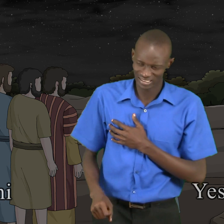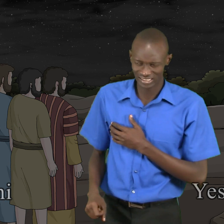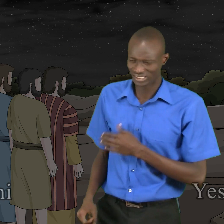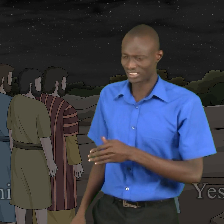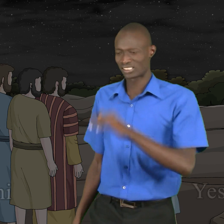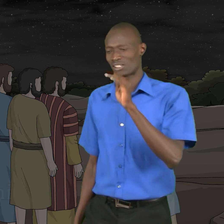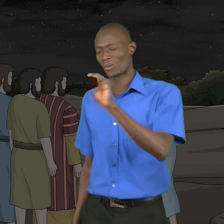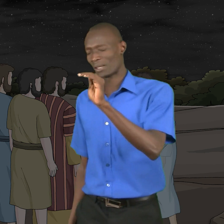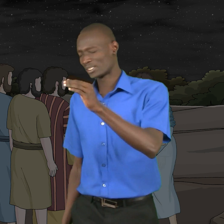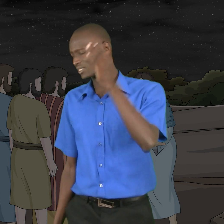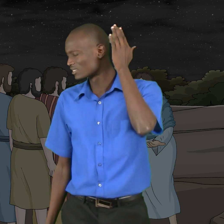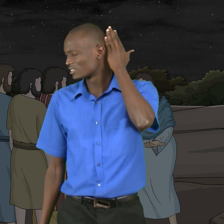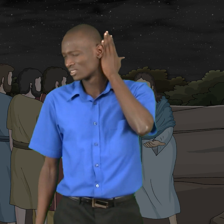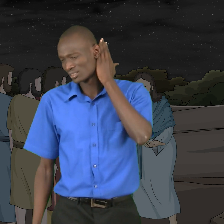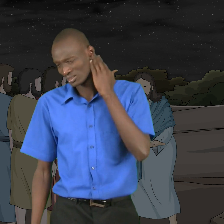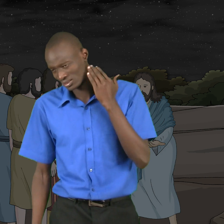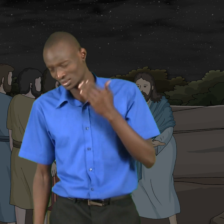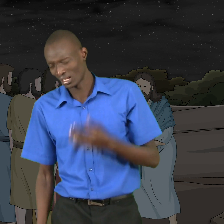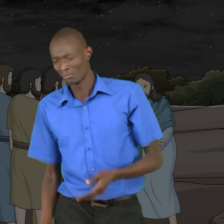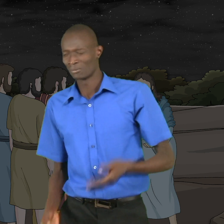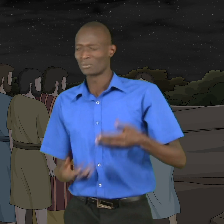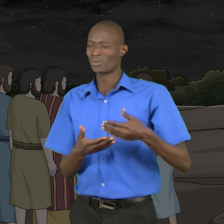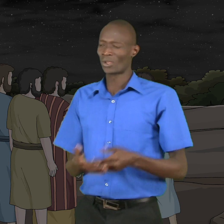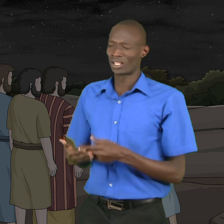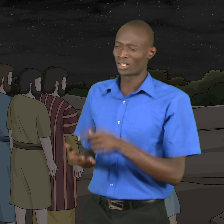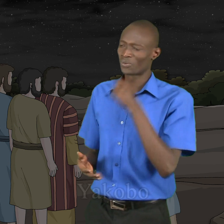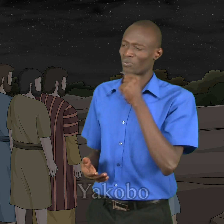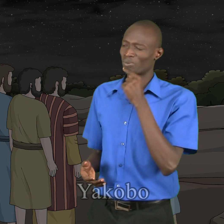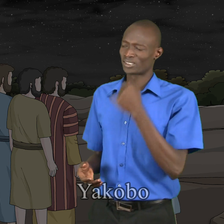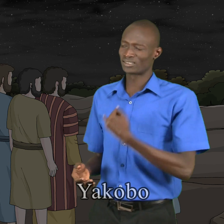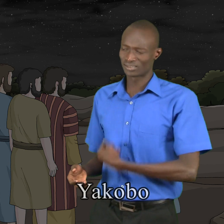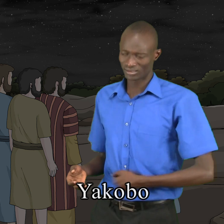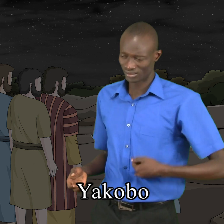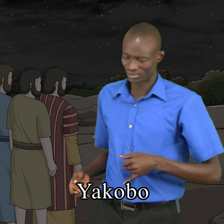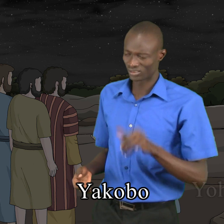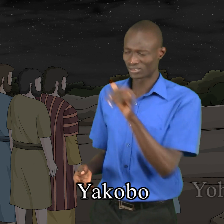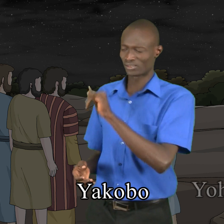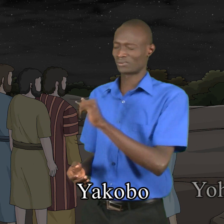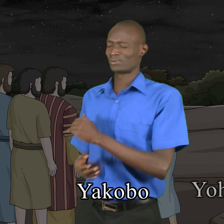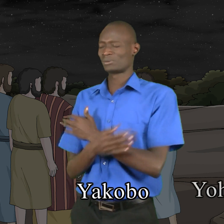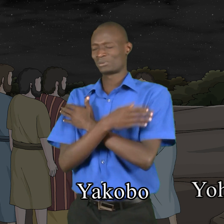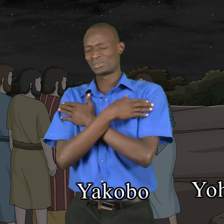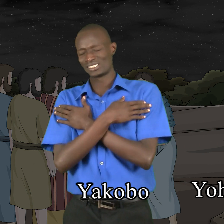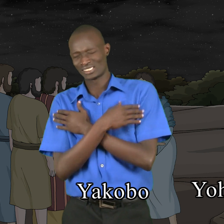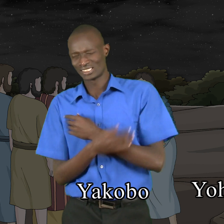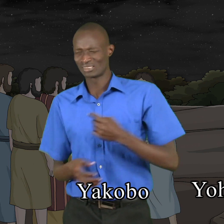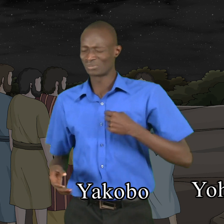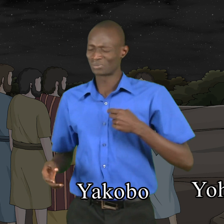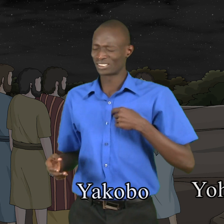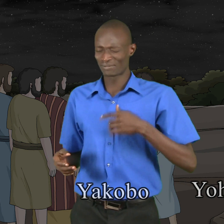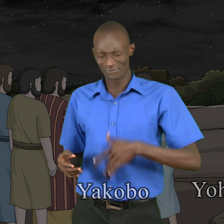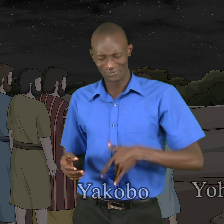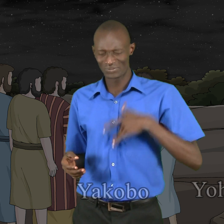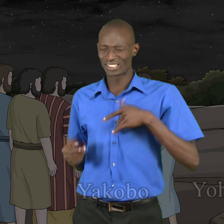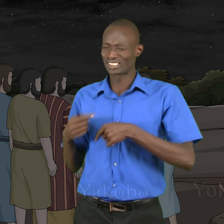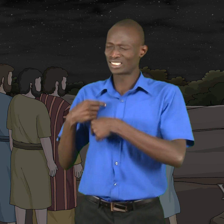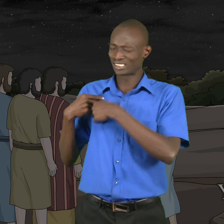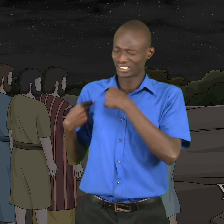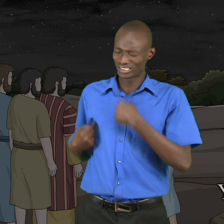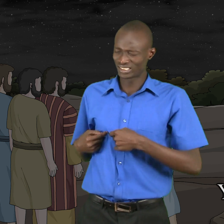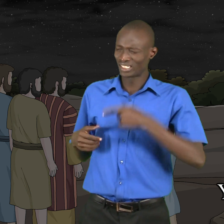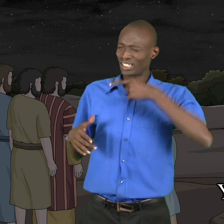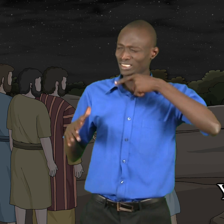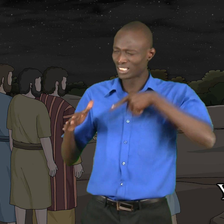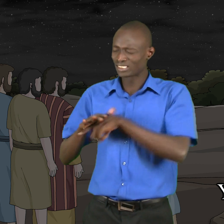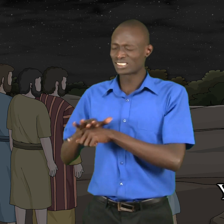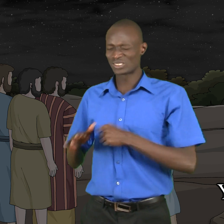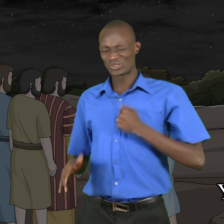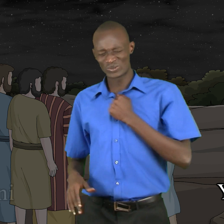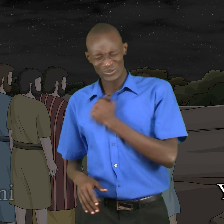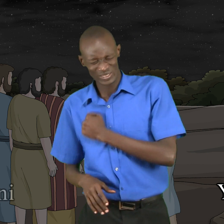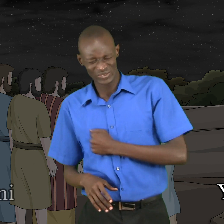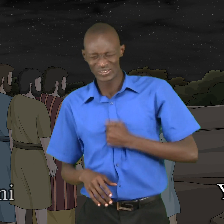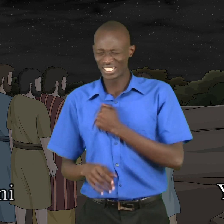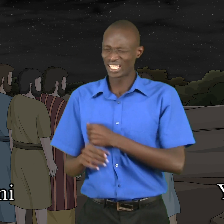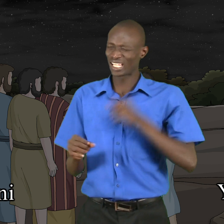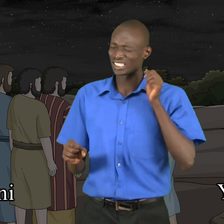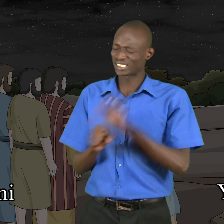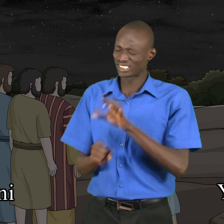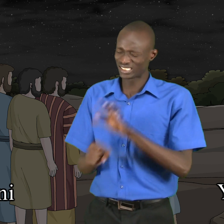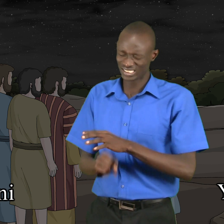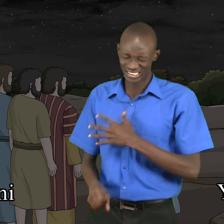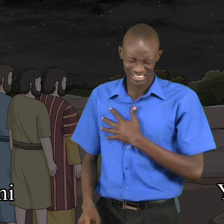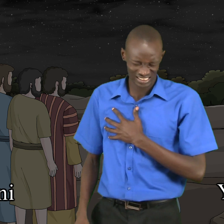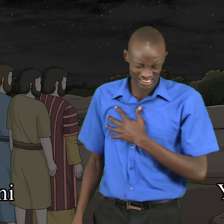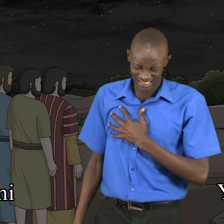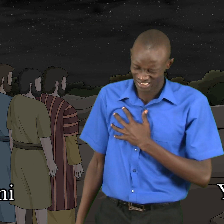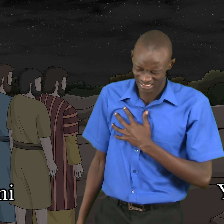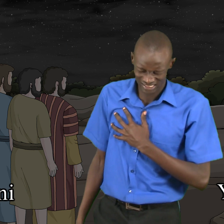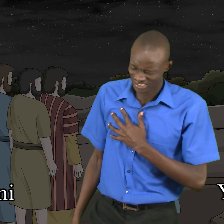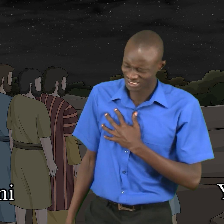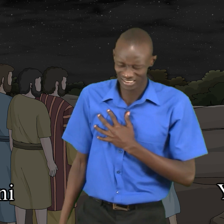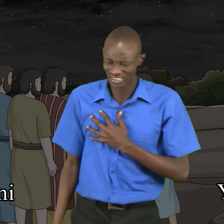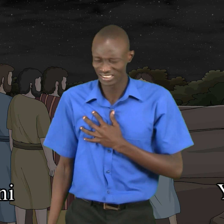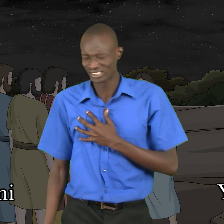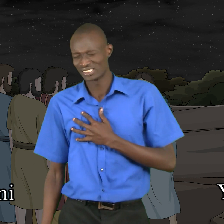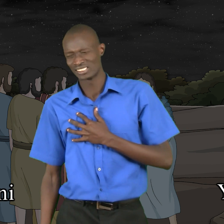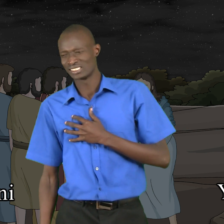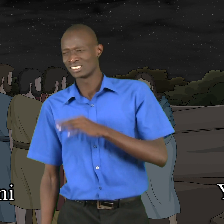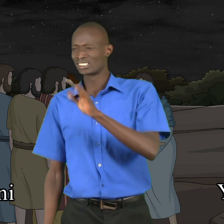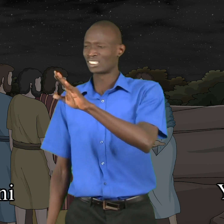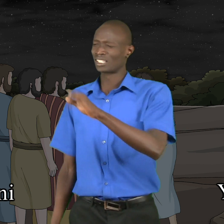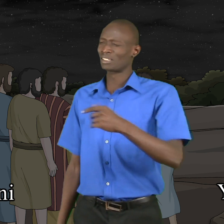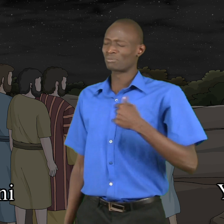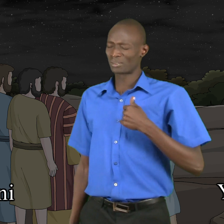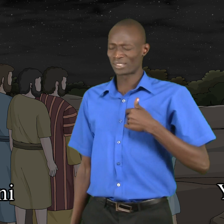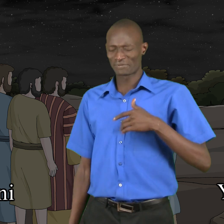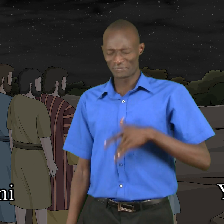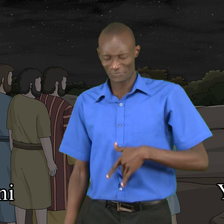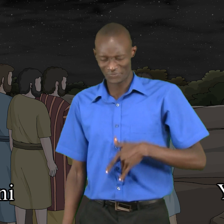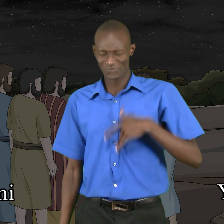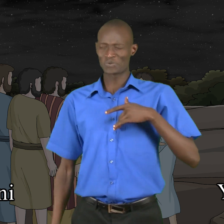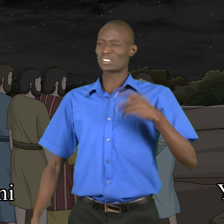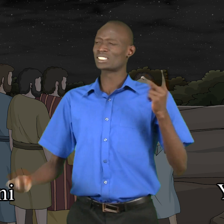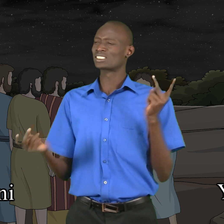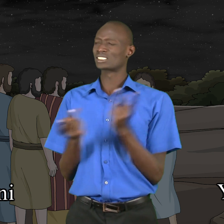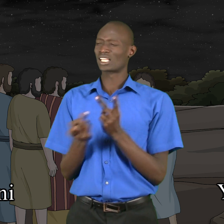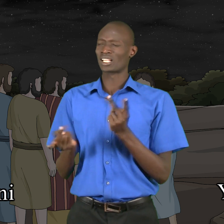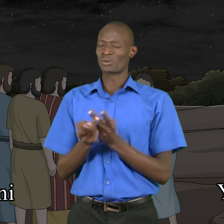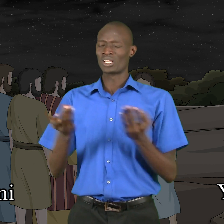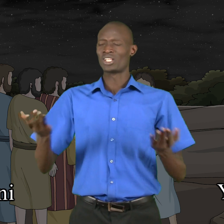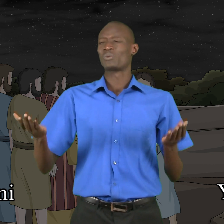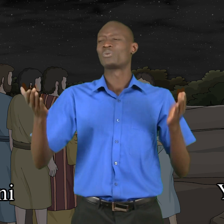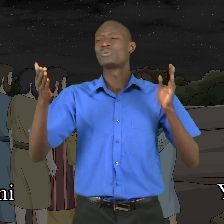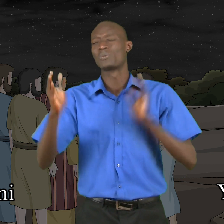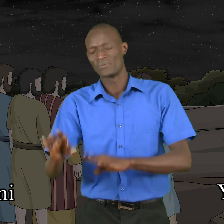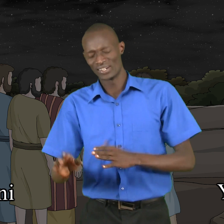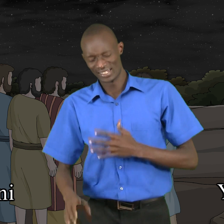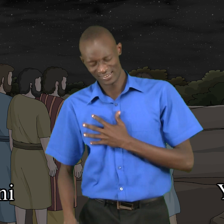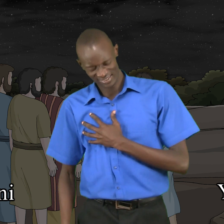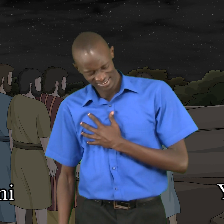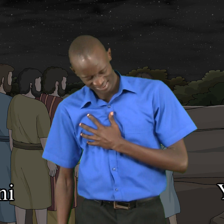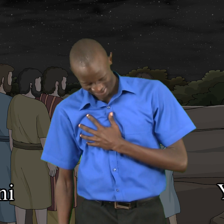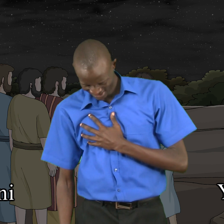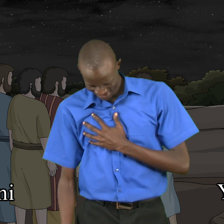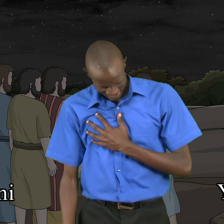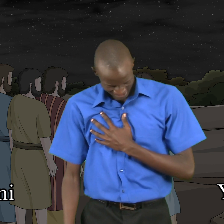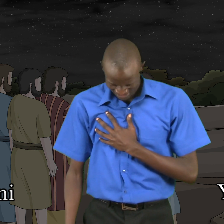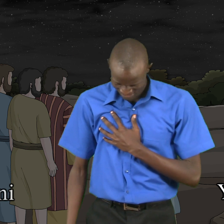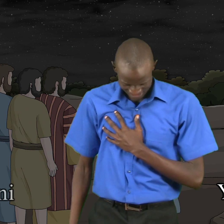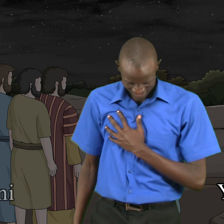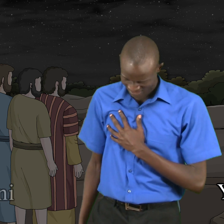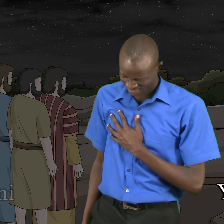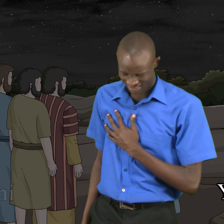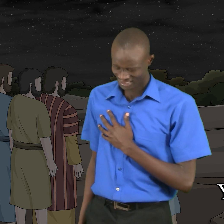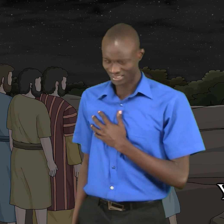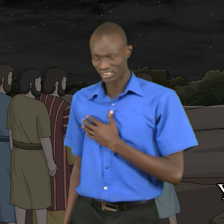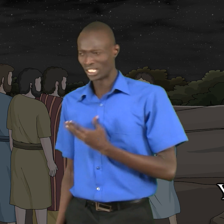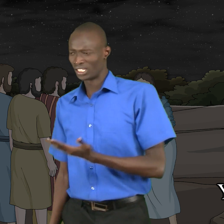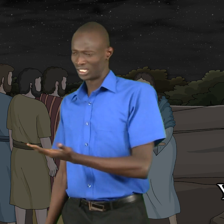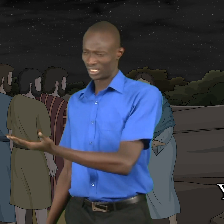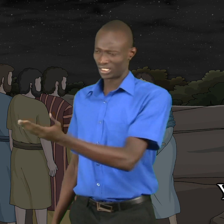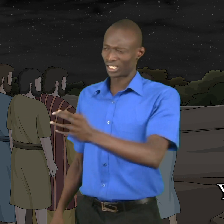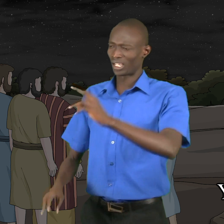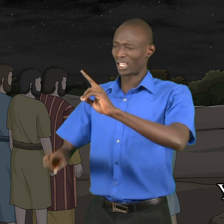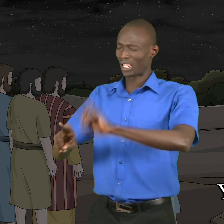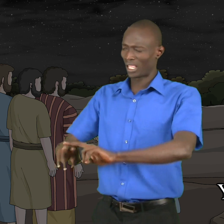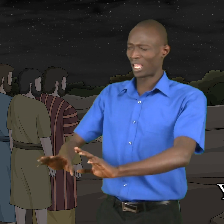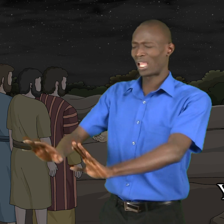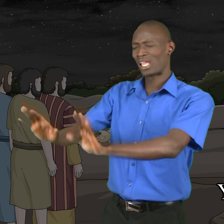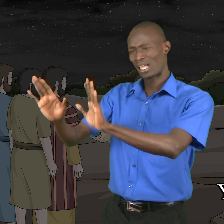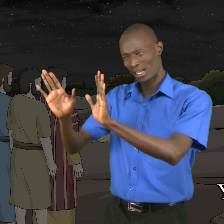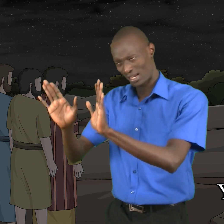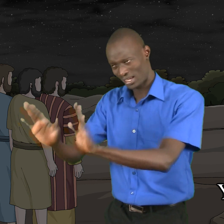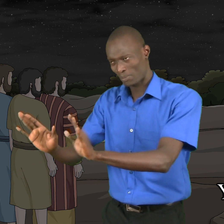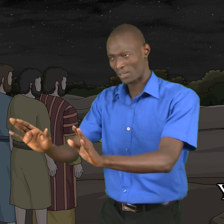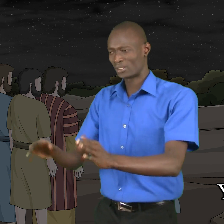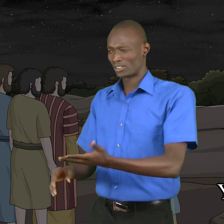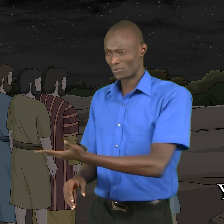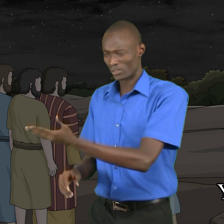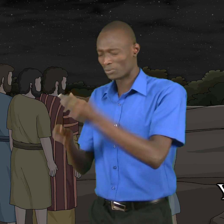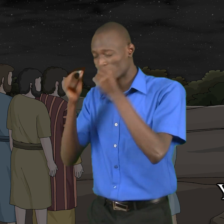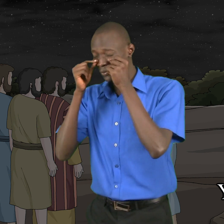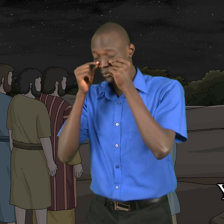Then He said to them, “My soul is consumed with sorrow to the point of death.